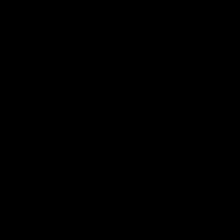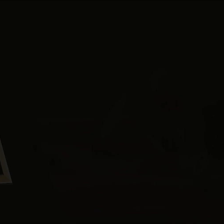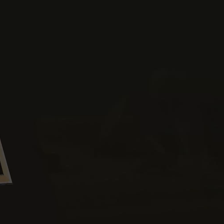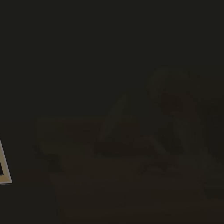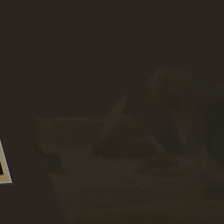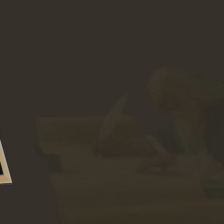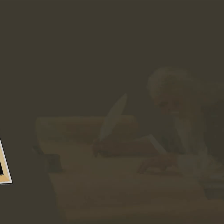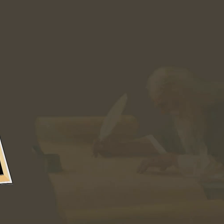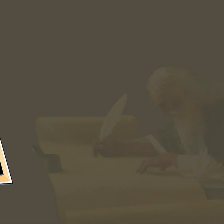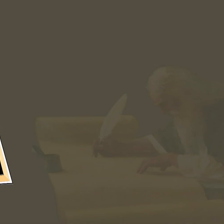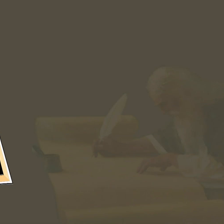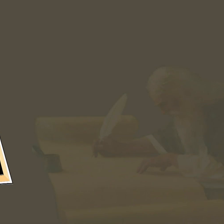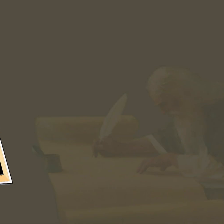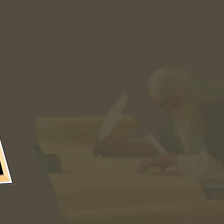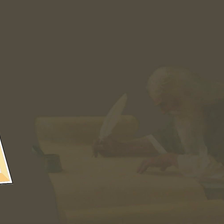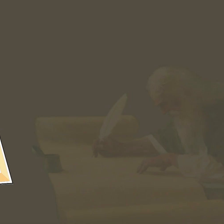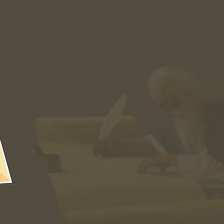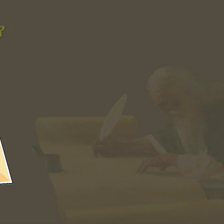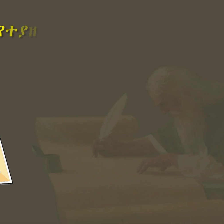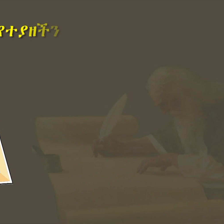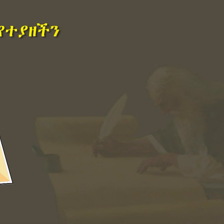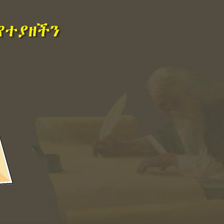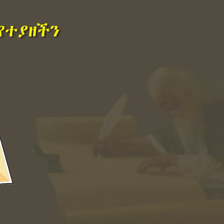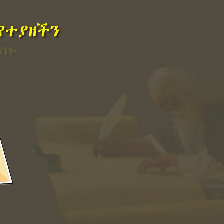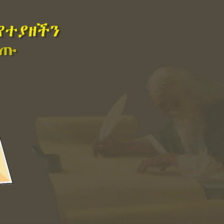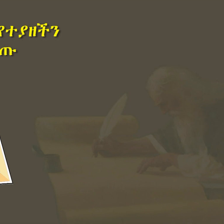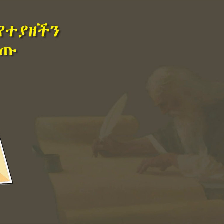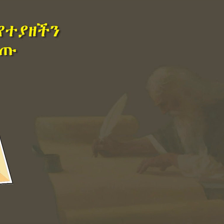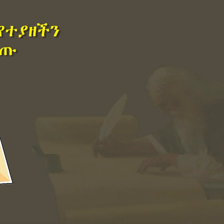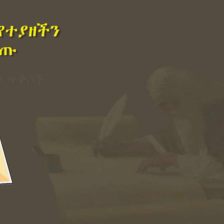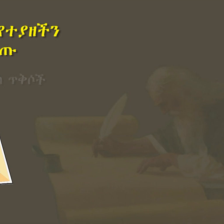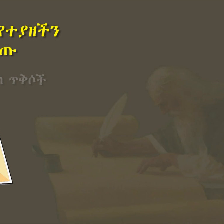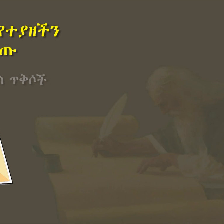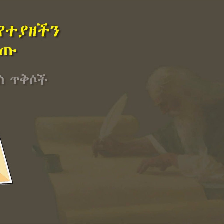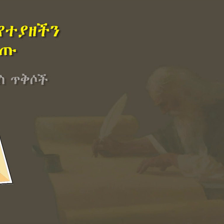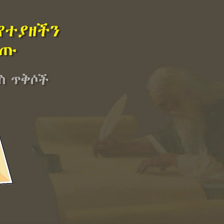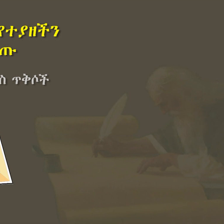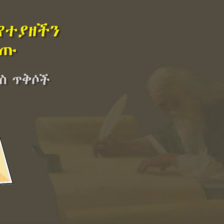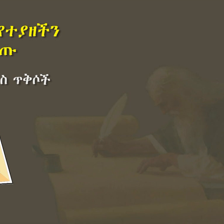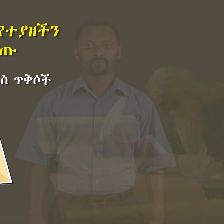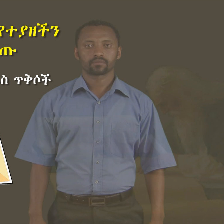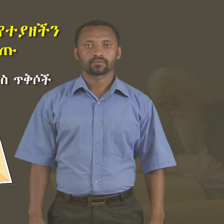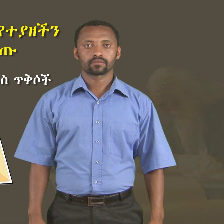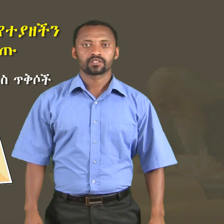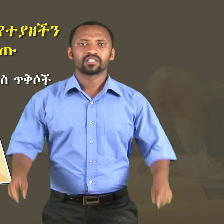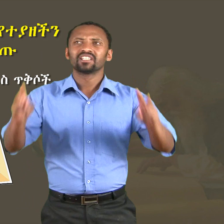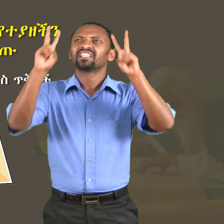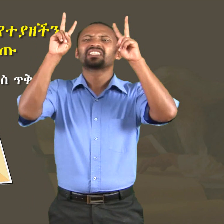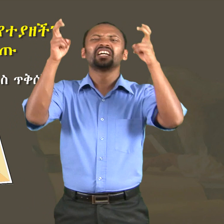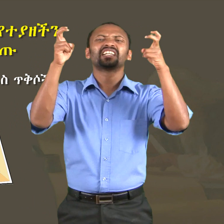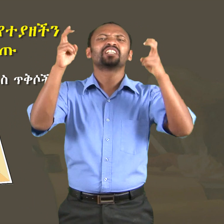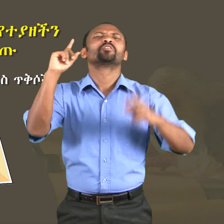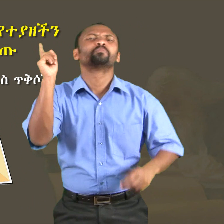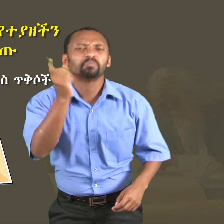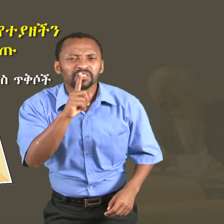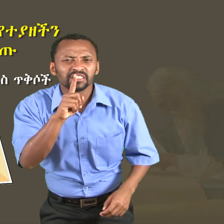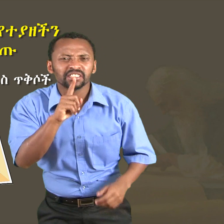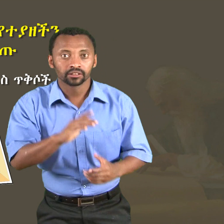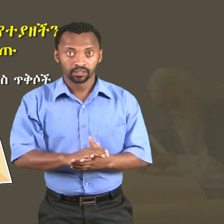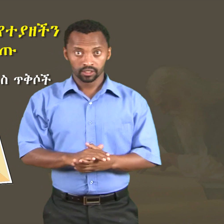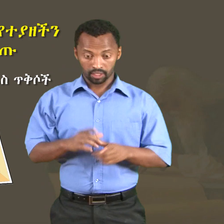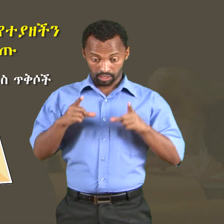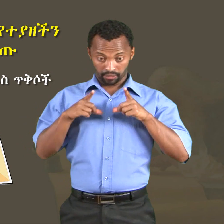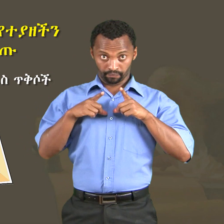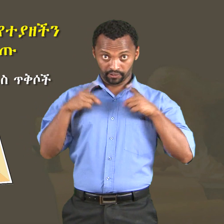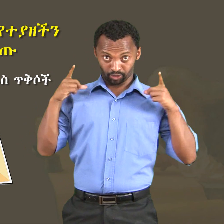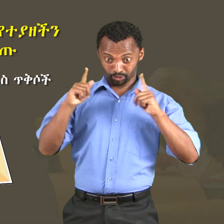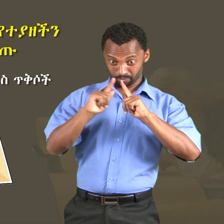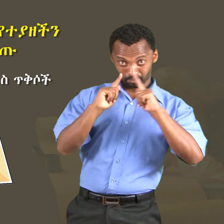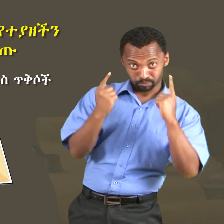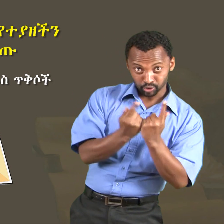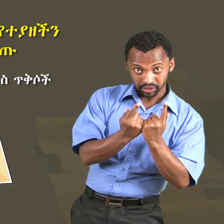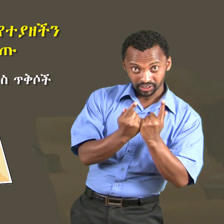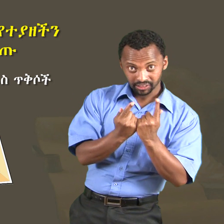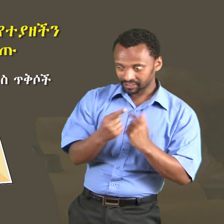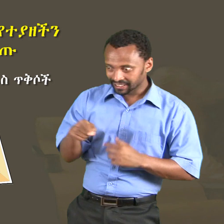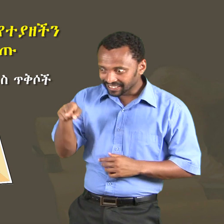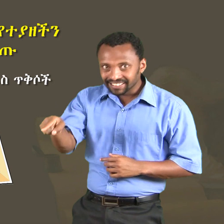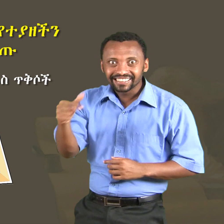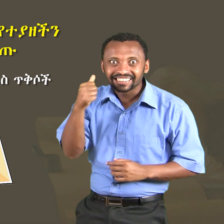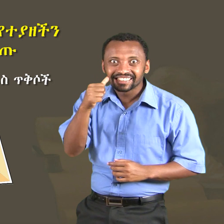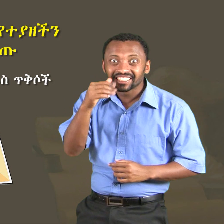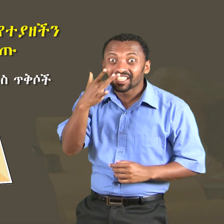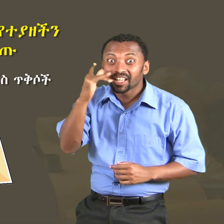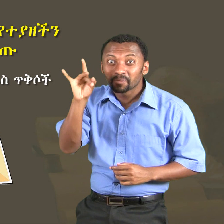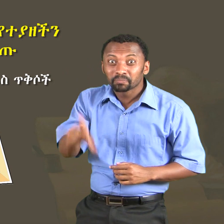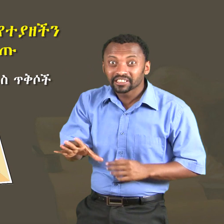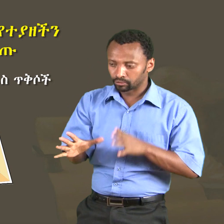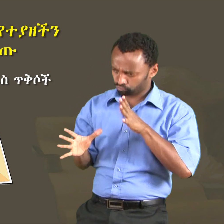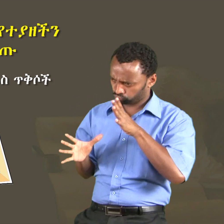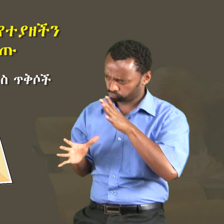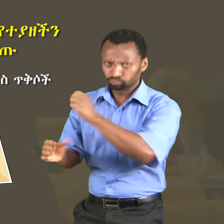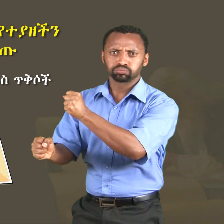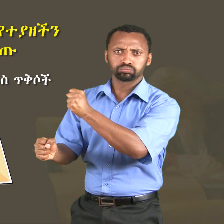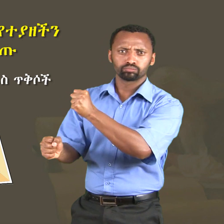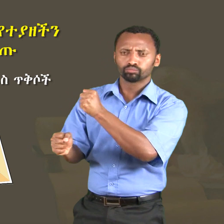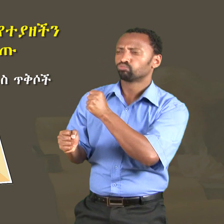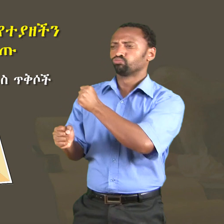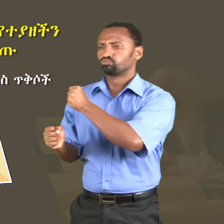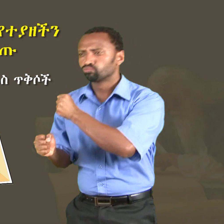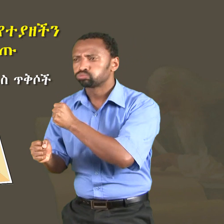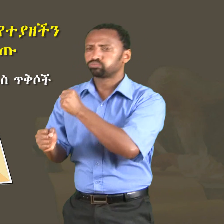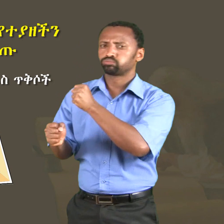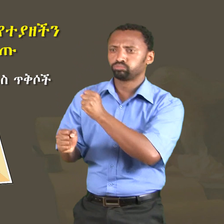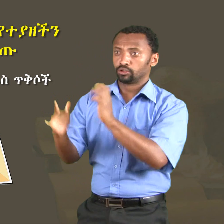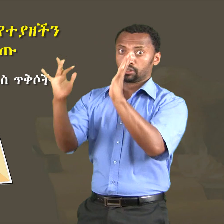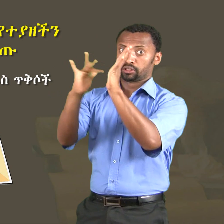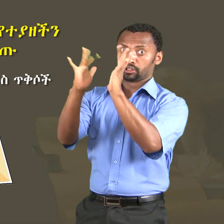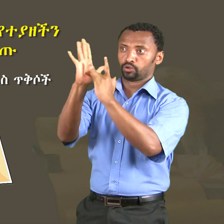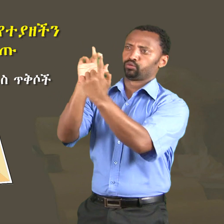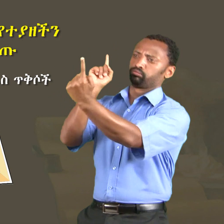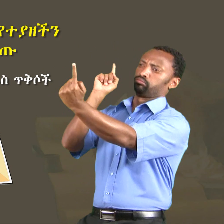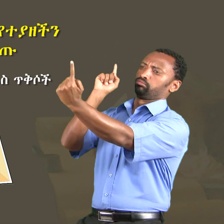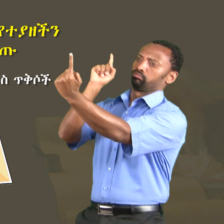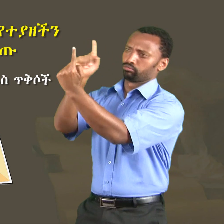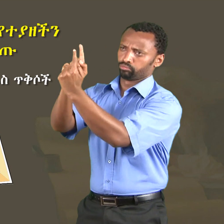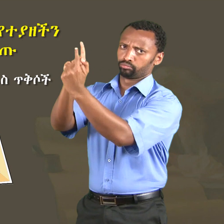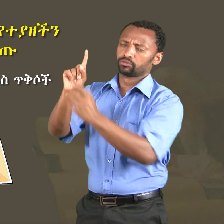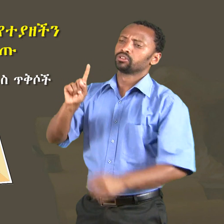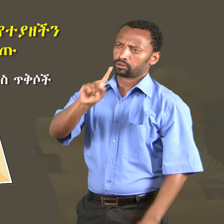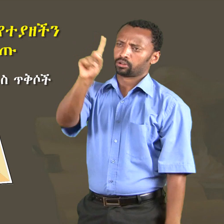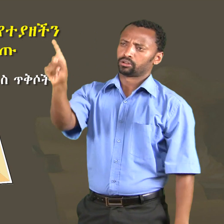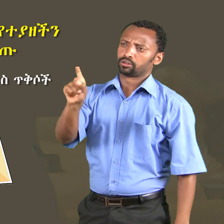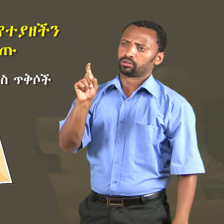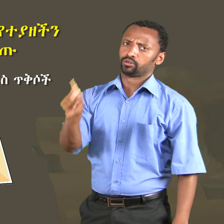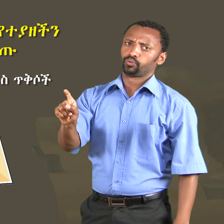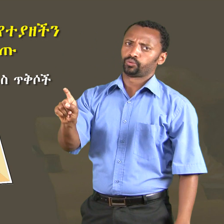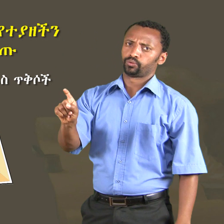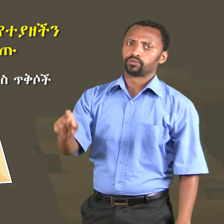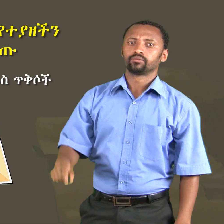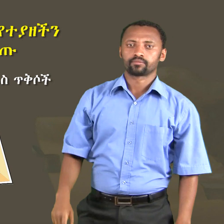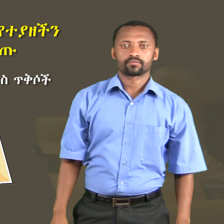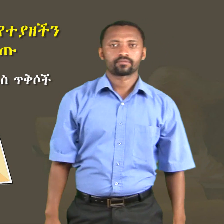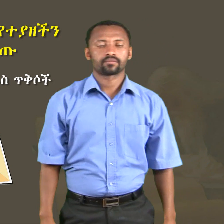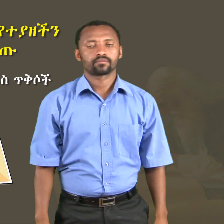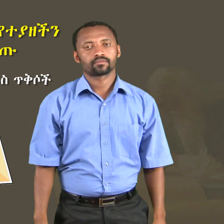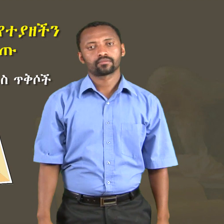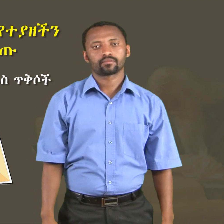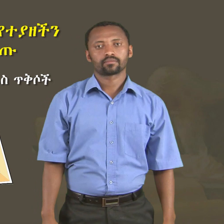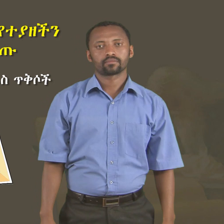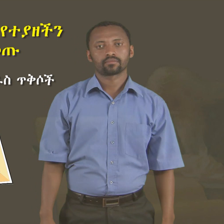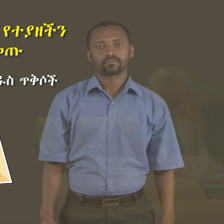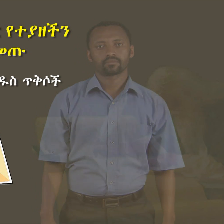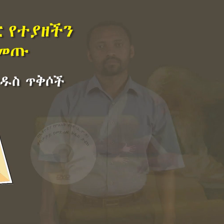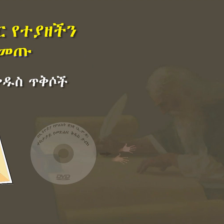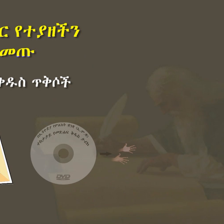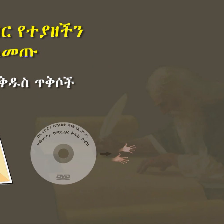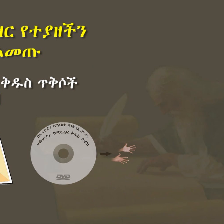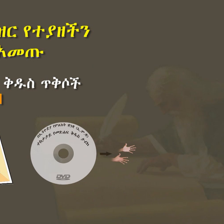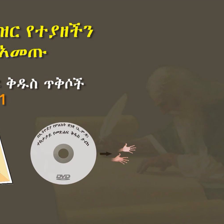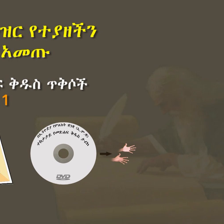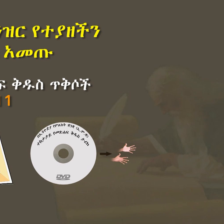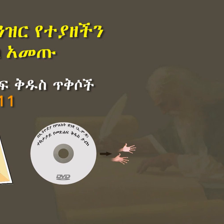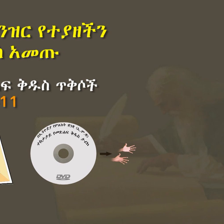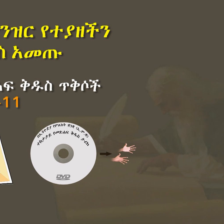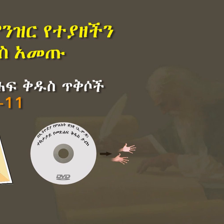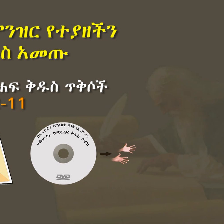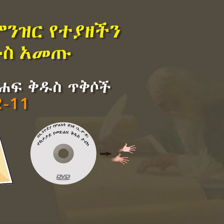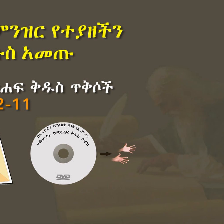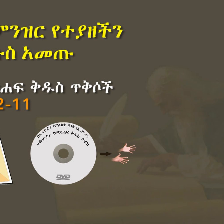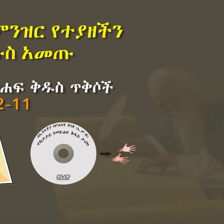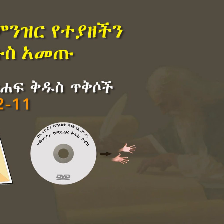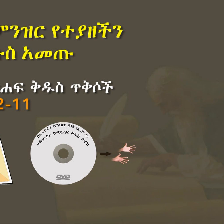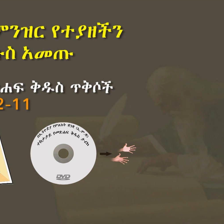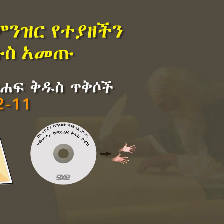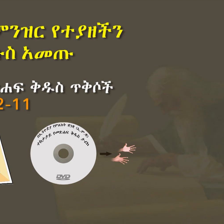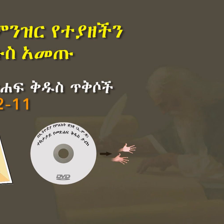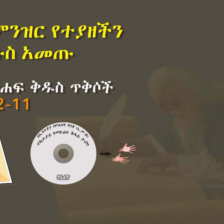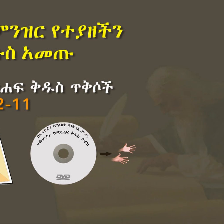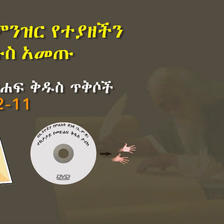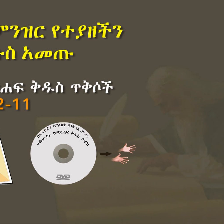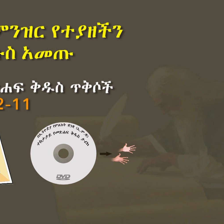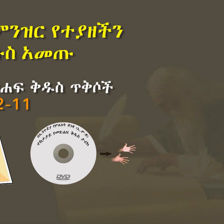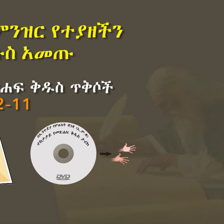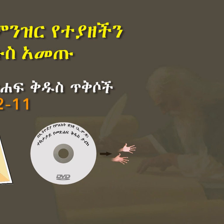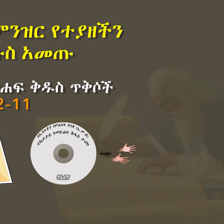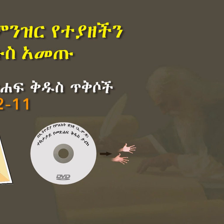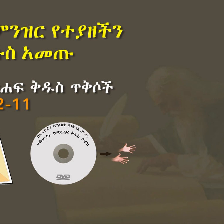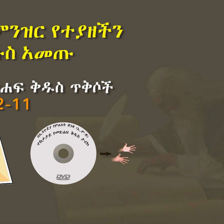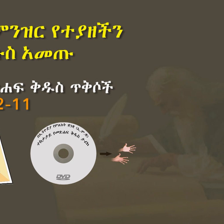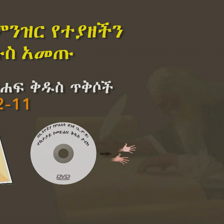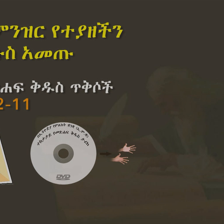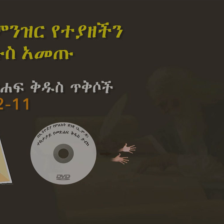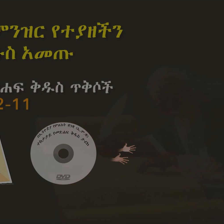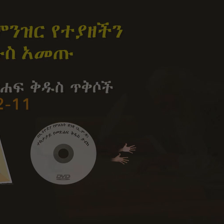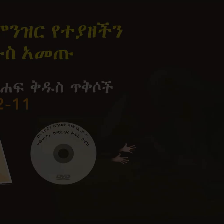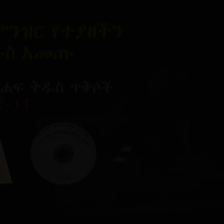Pharisees bring an adulterous woman to question Jesus